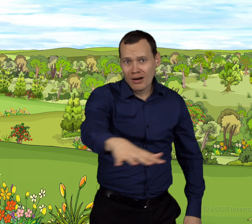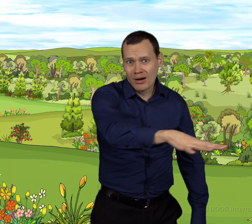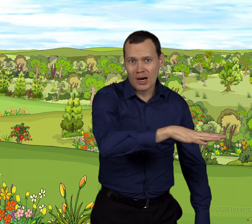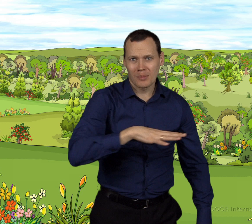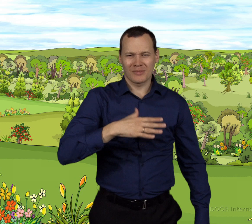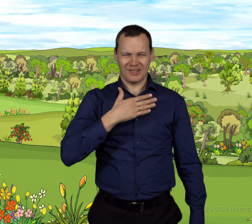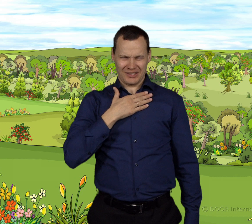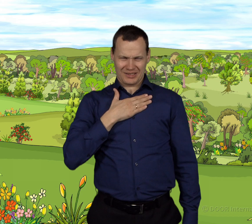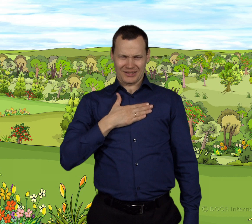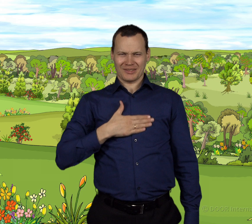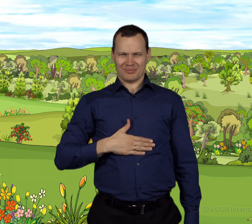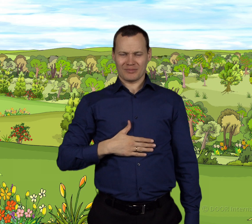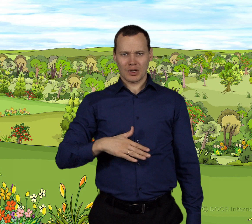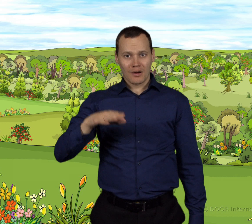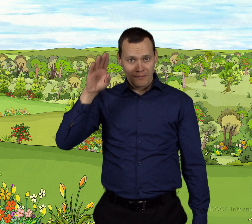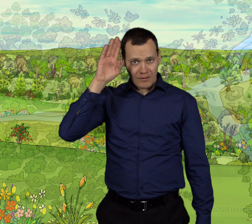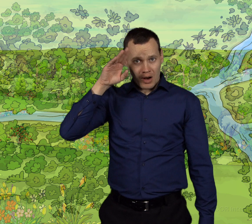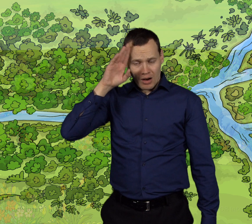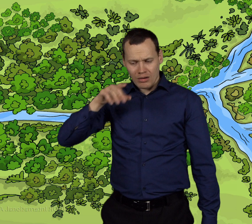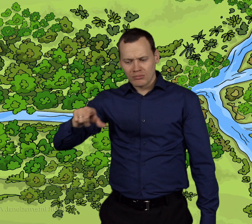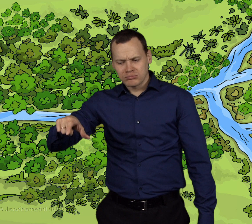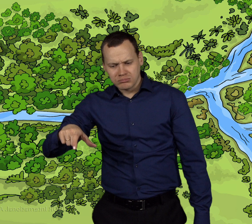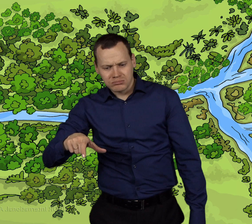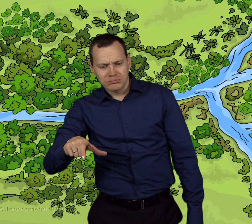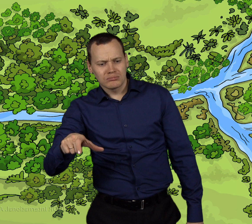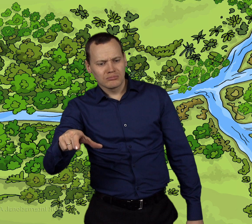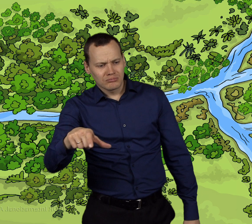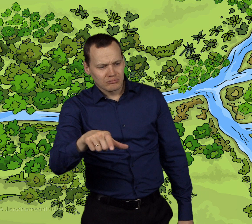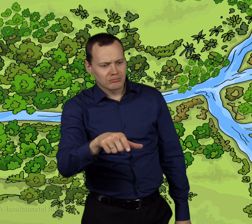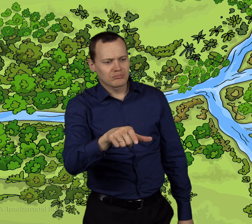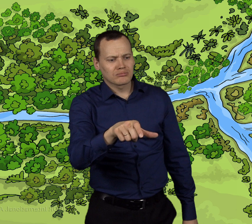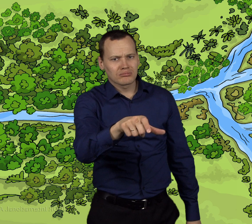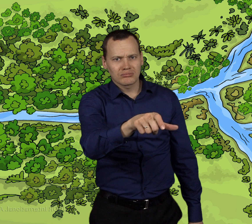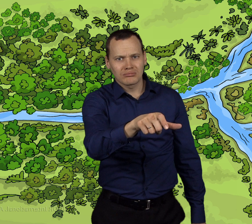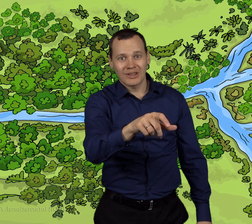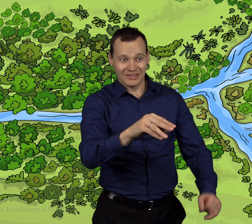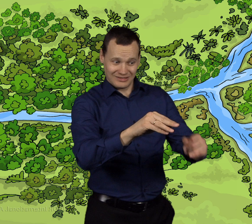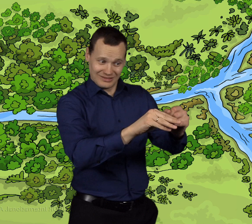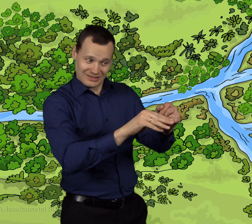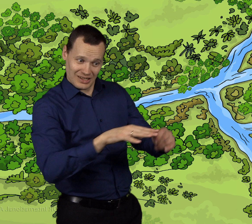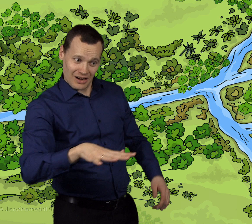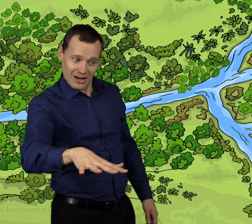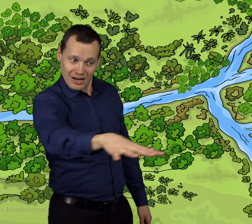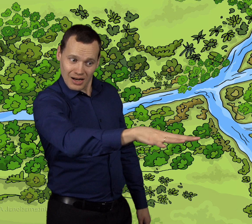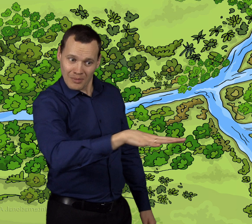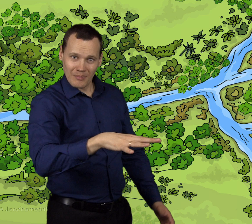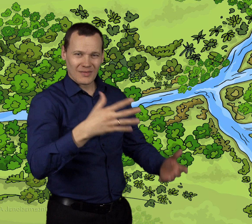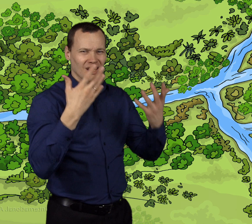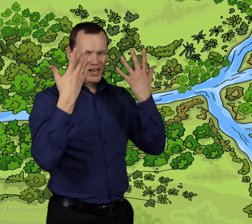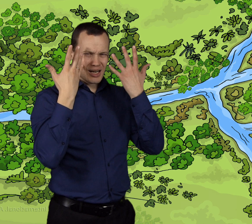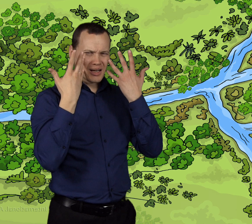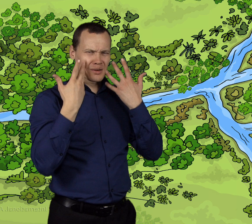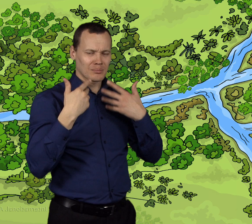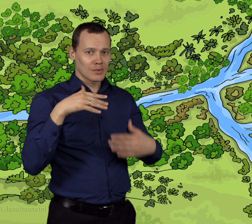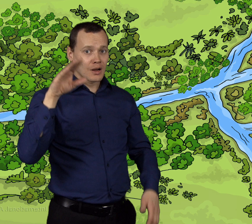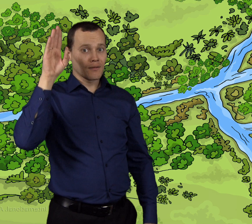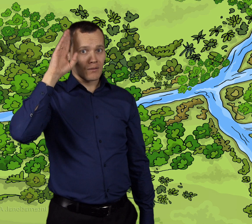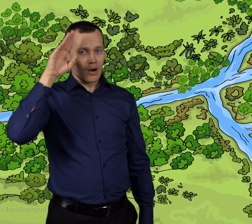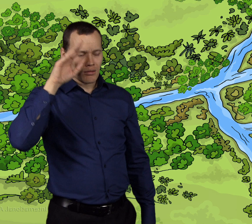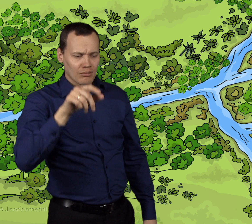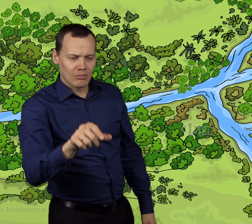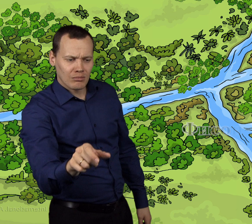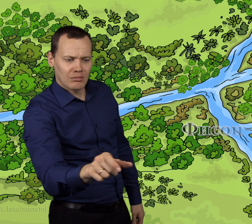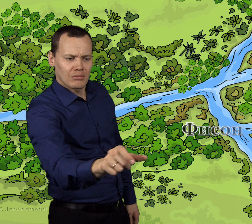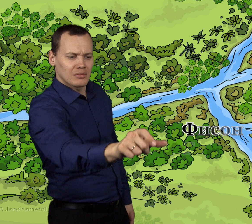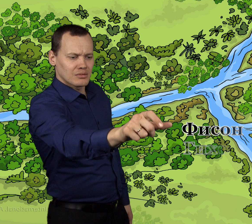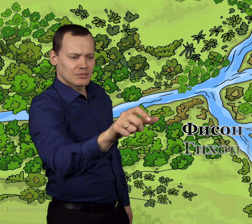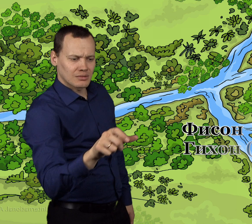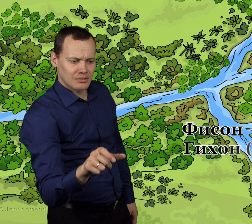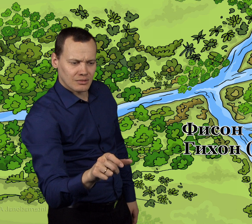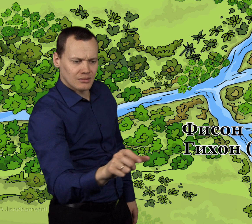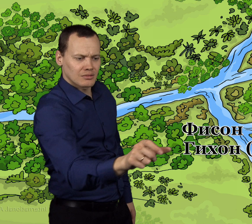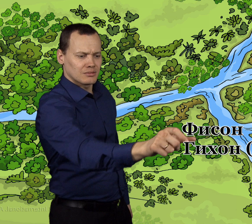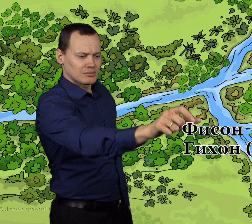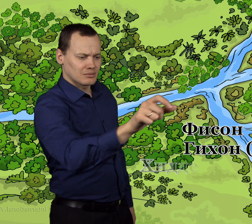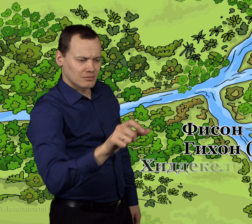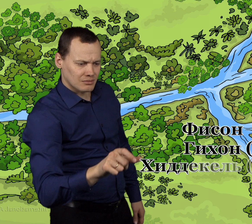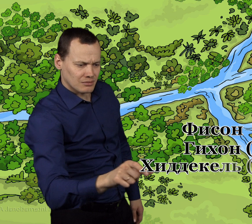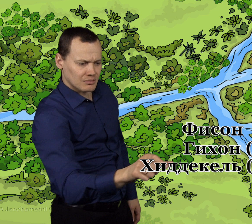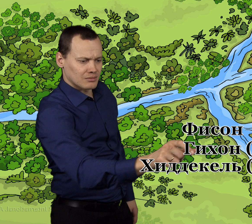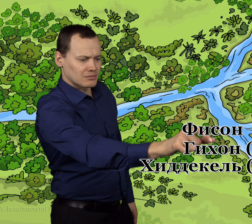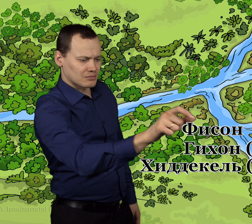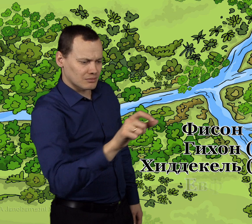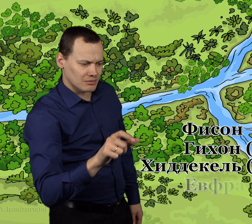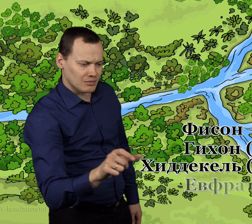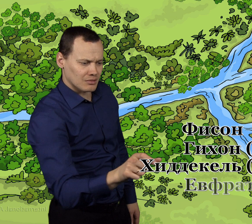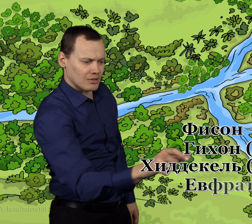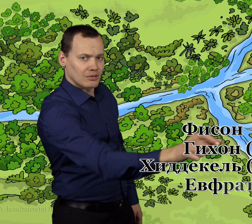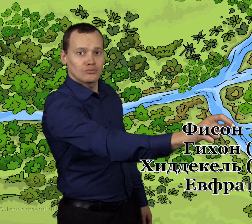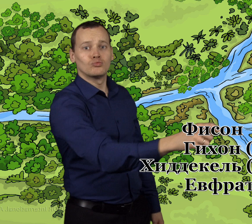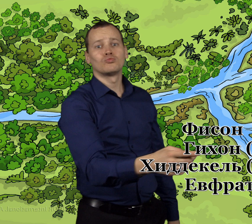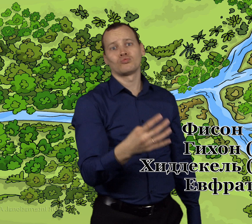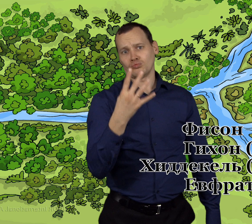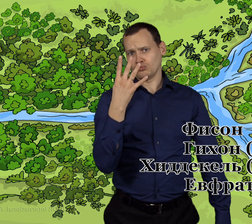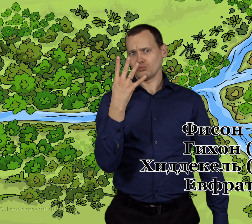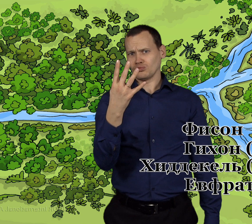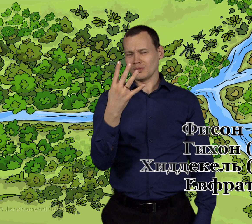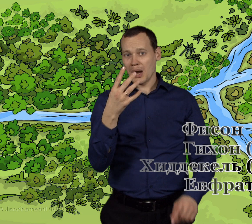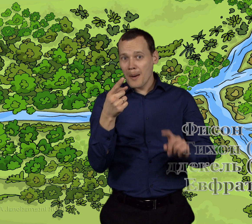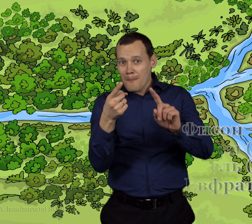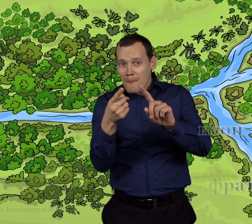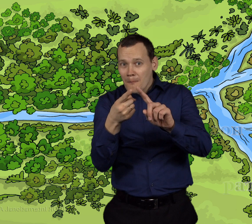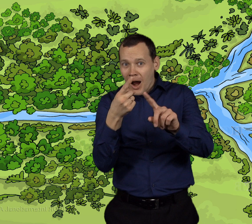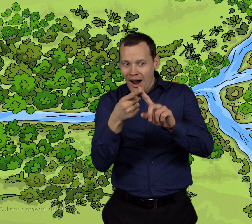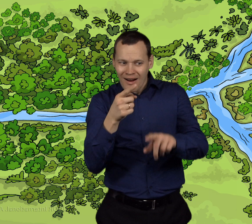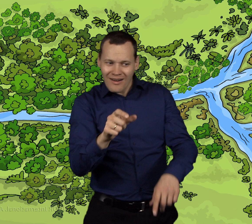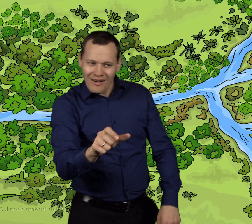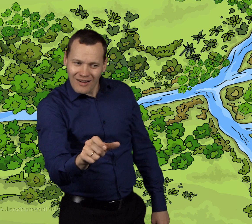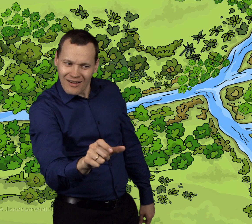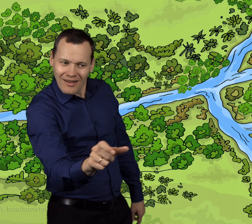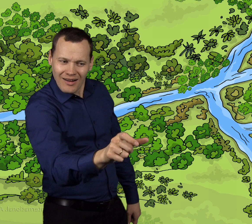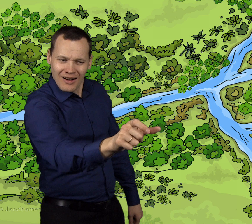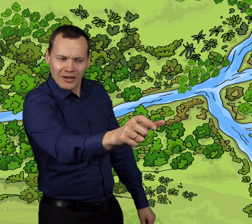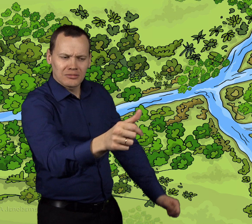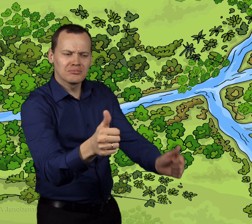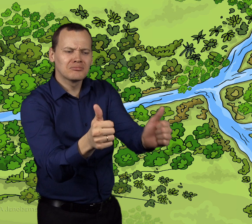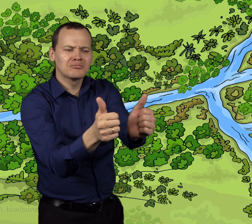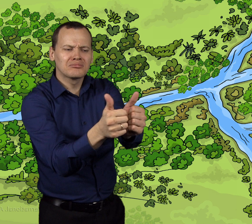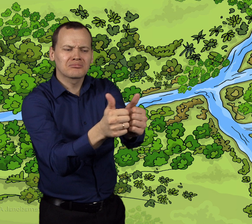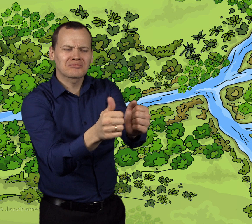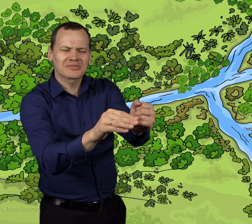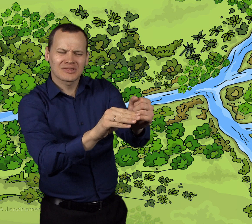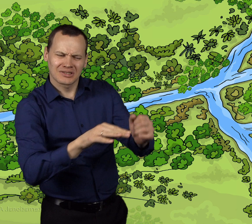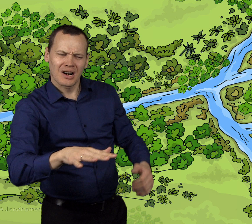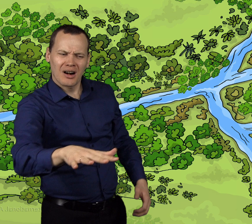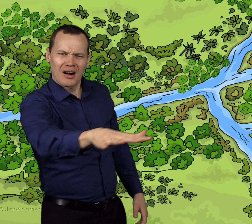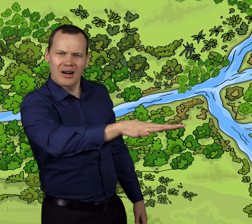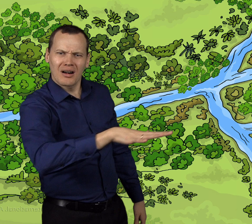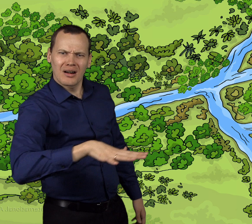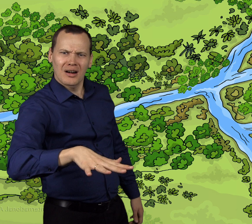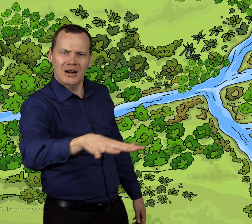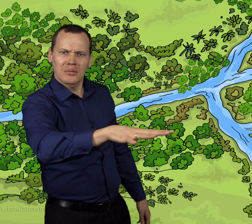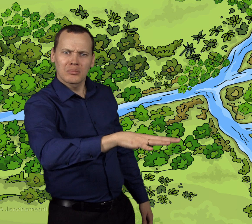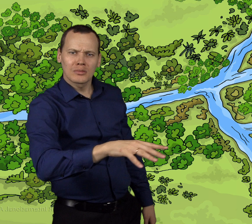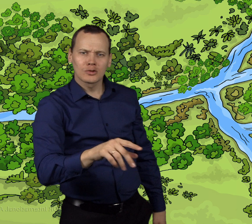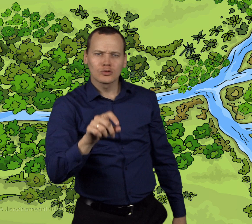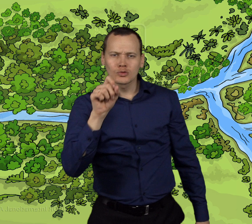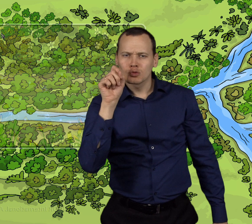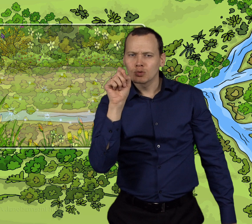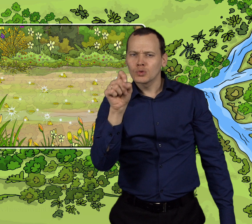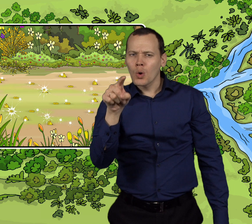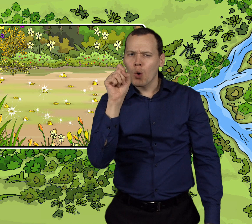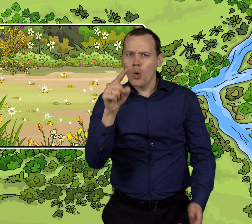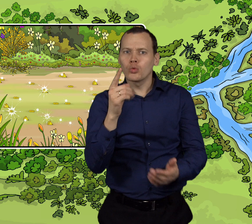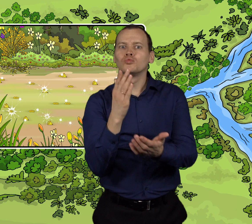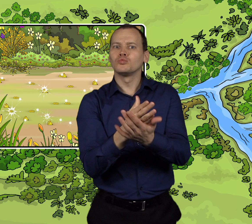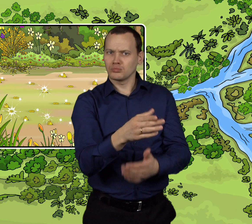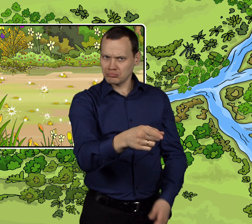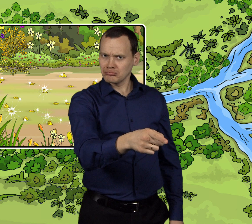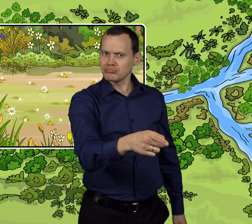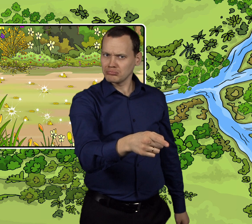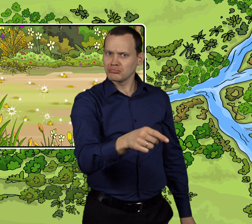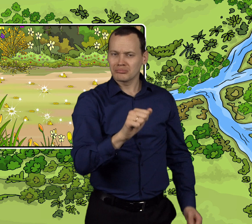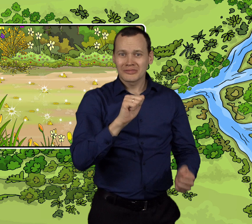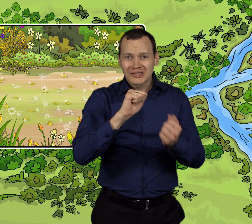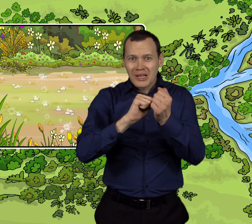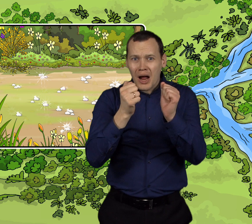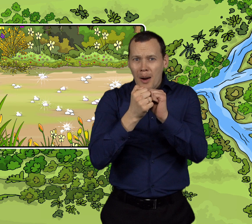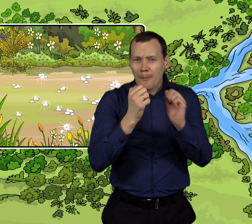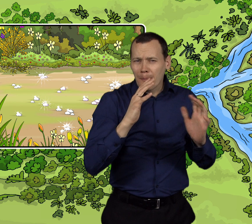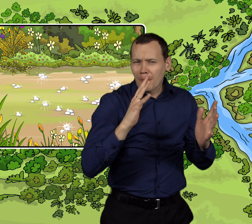Now a river flowed out of Eden to water the garden, and from there it branched into four headwaters: The name of the first river is Pishon;